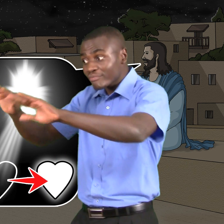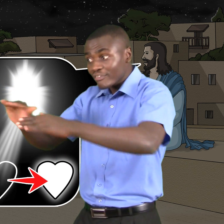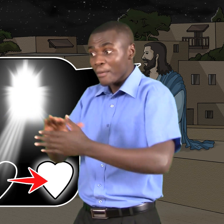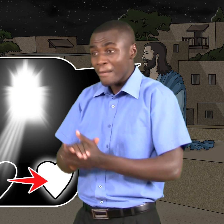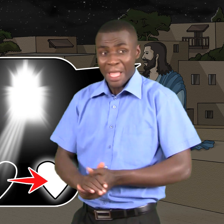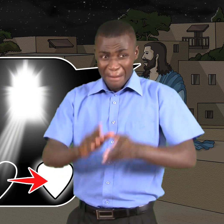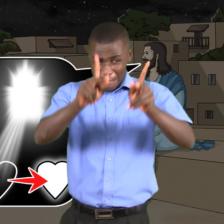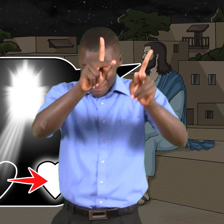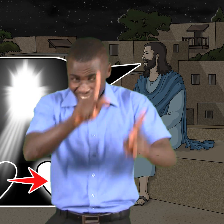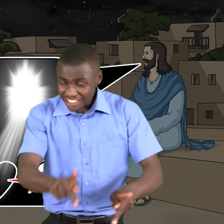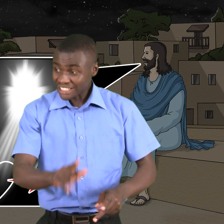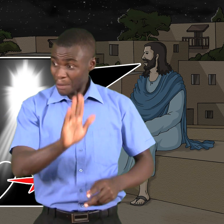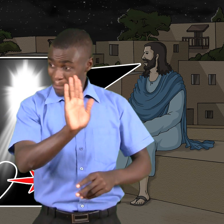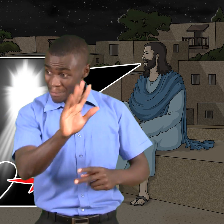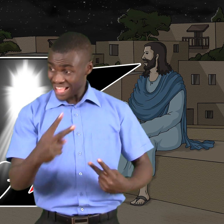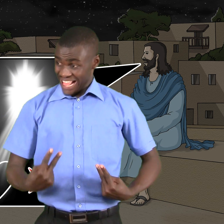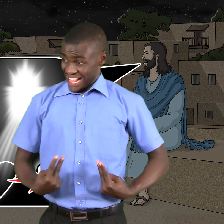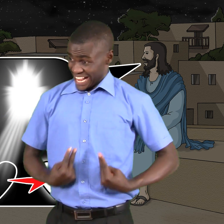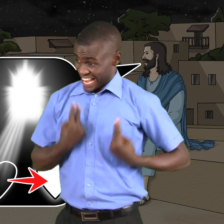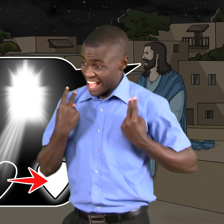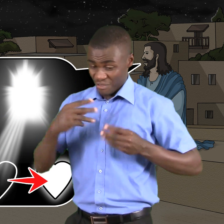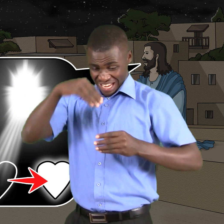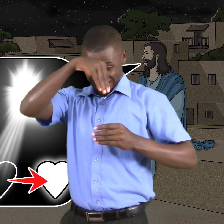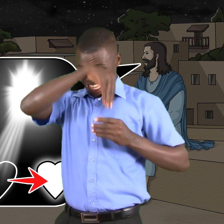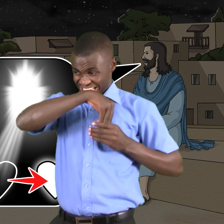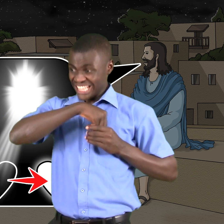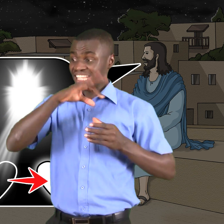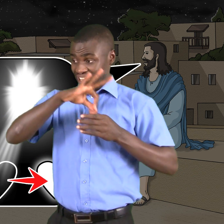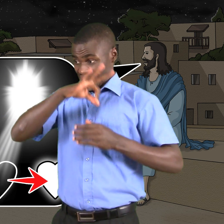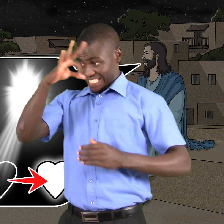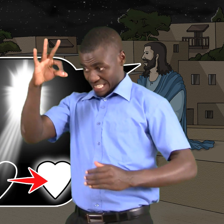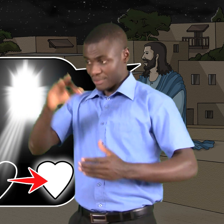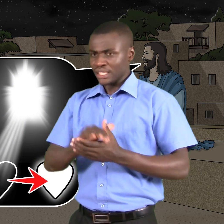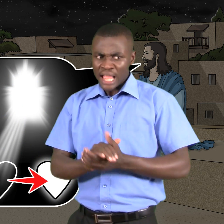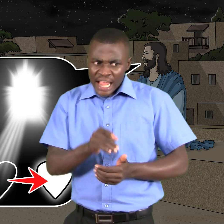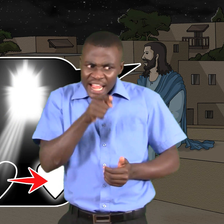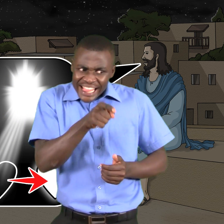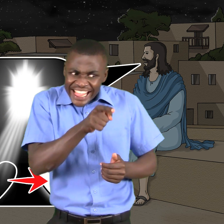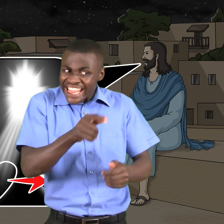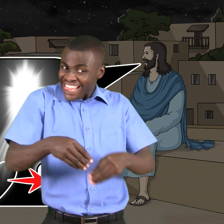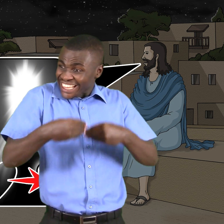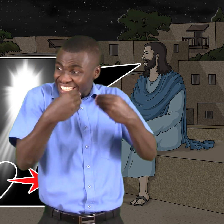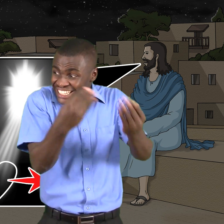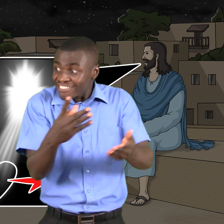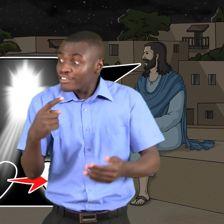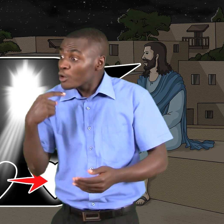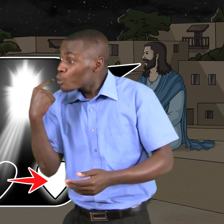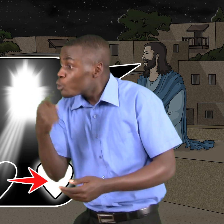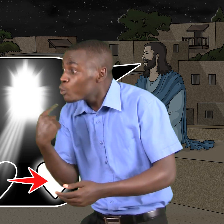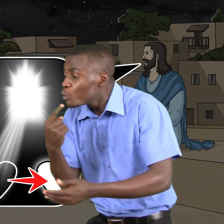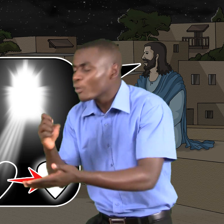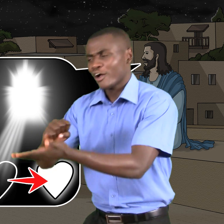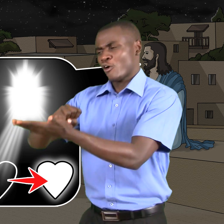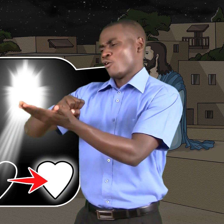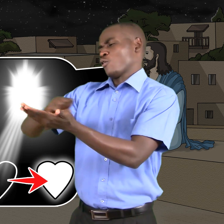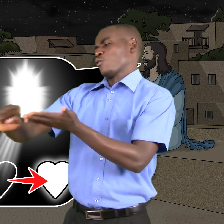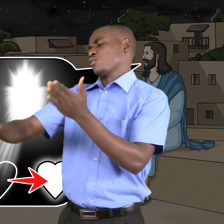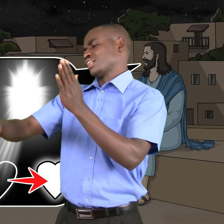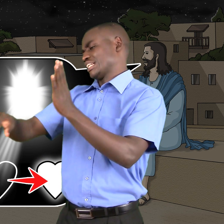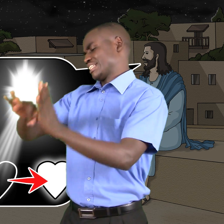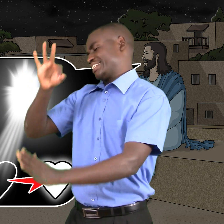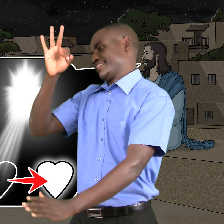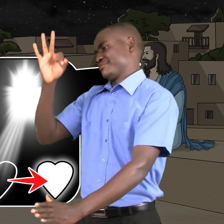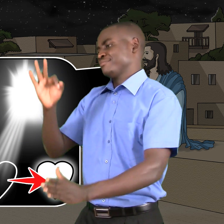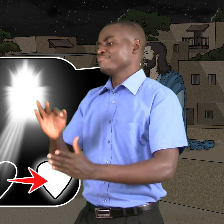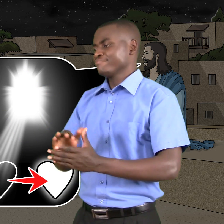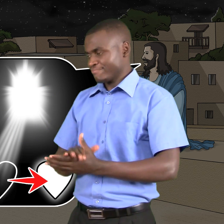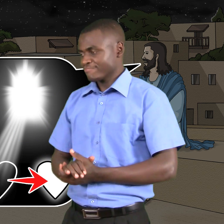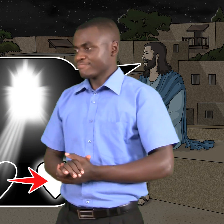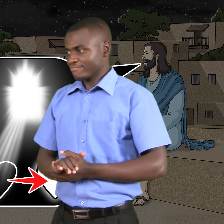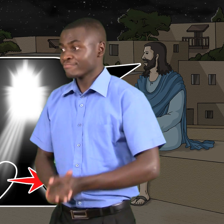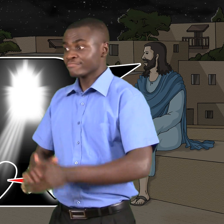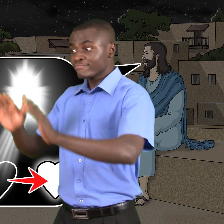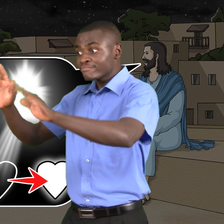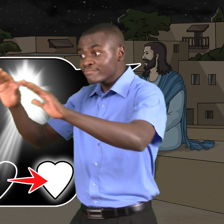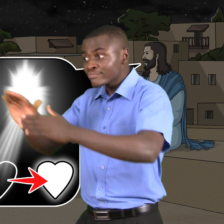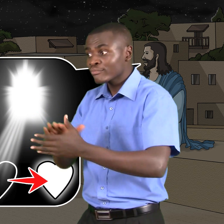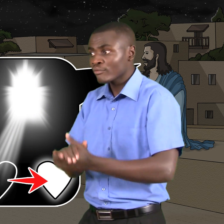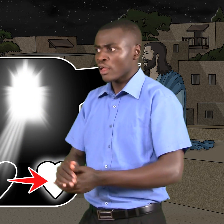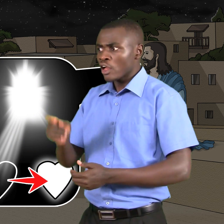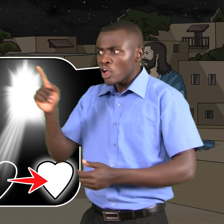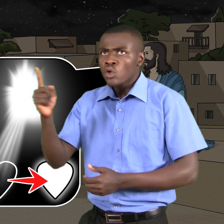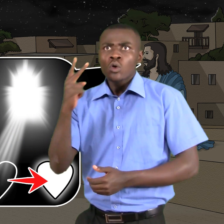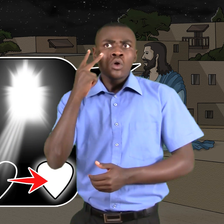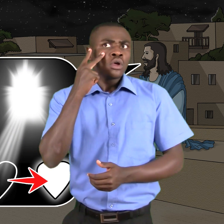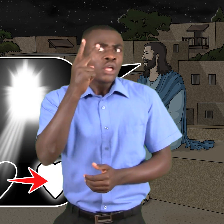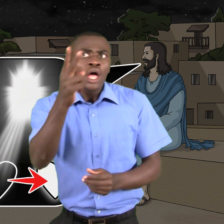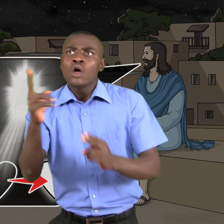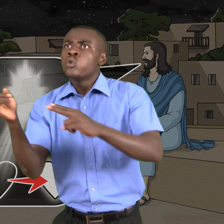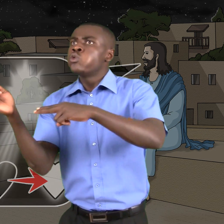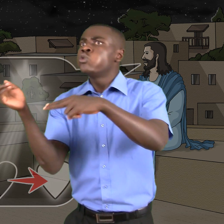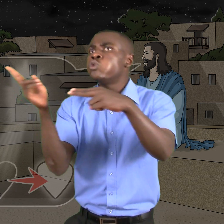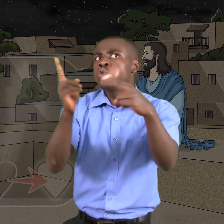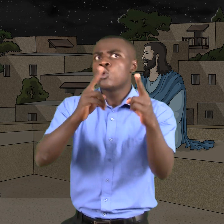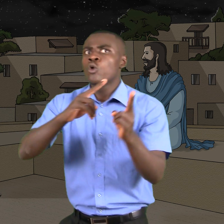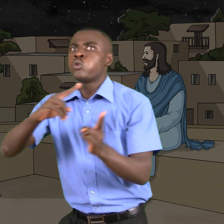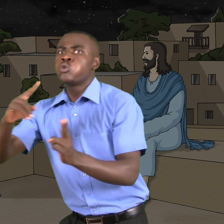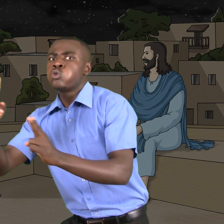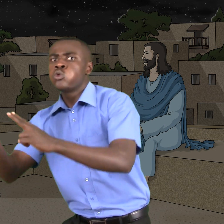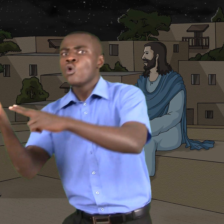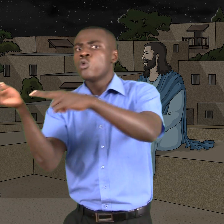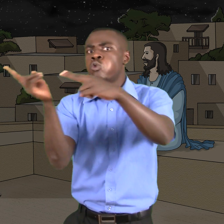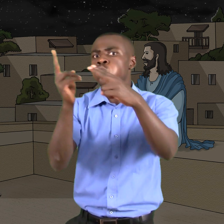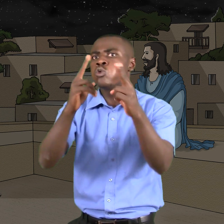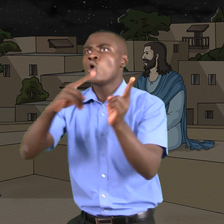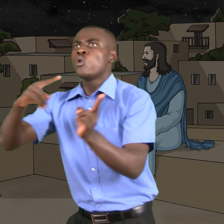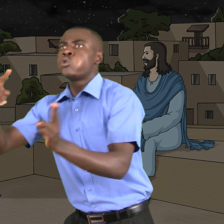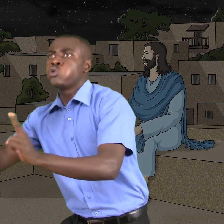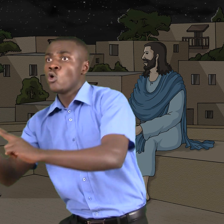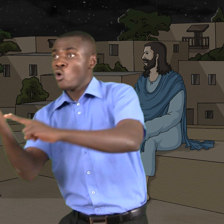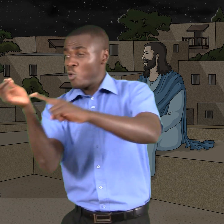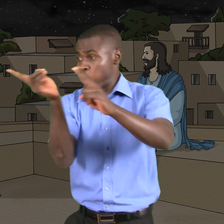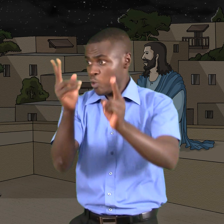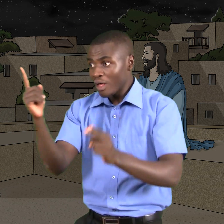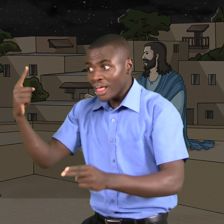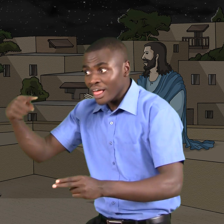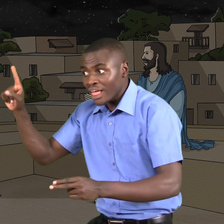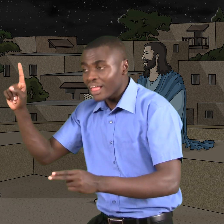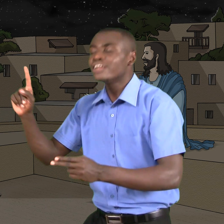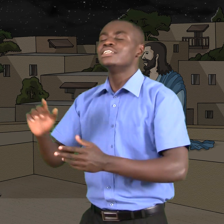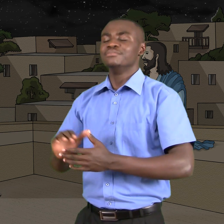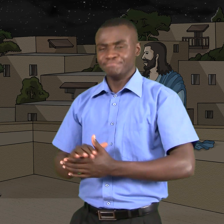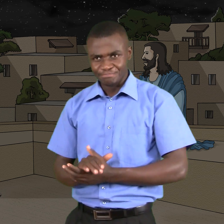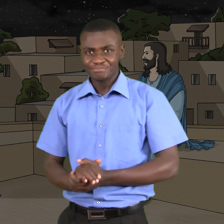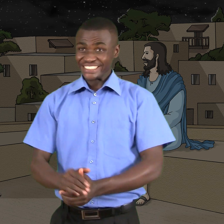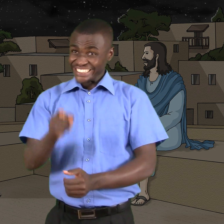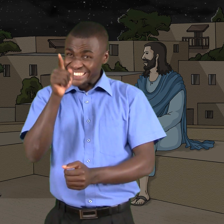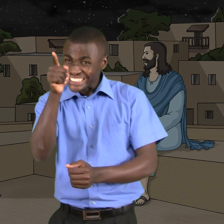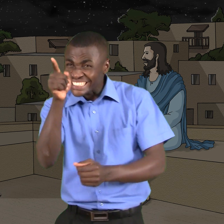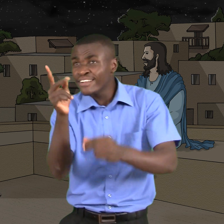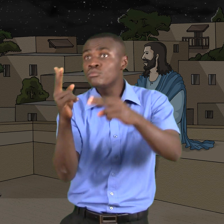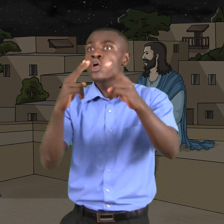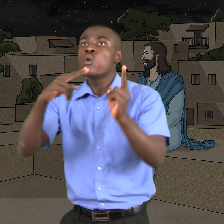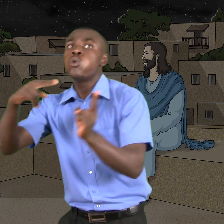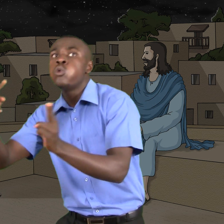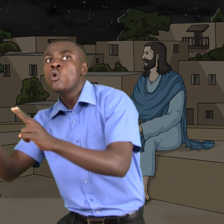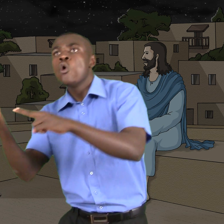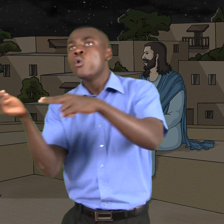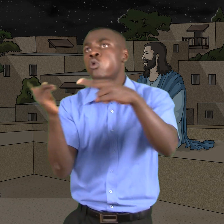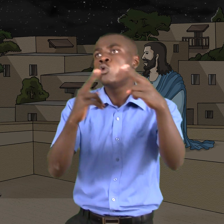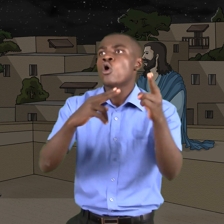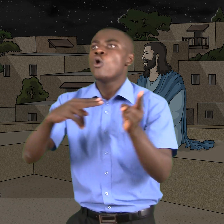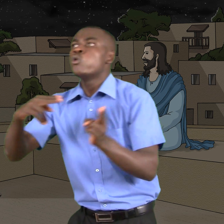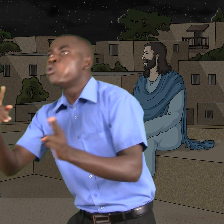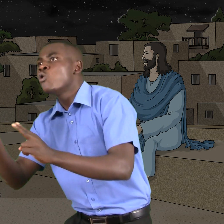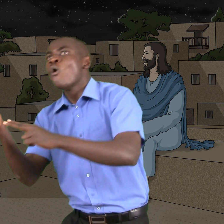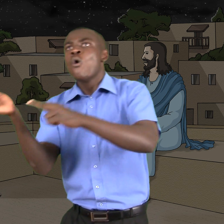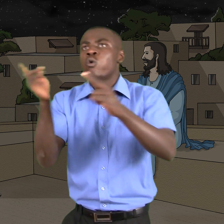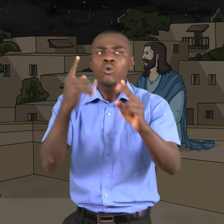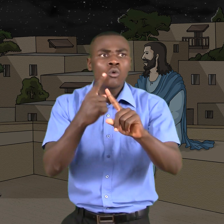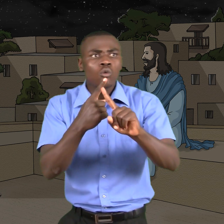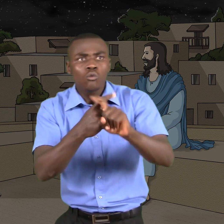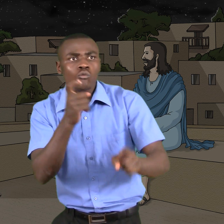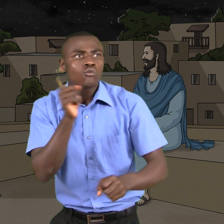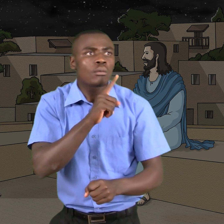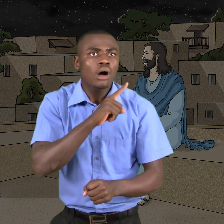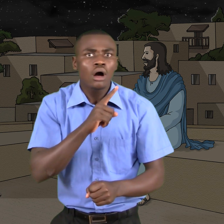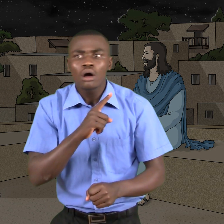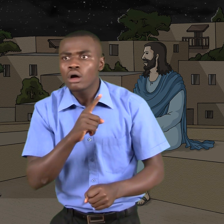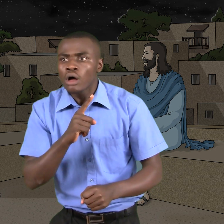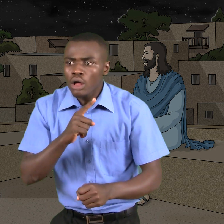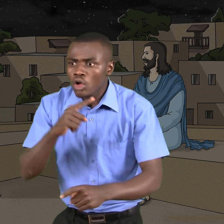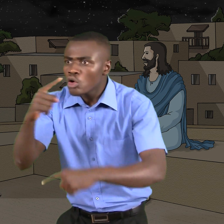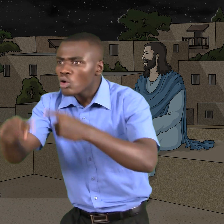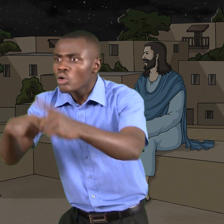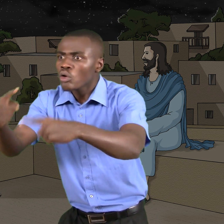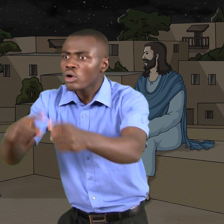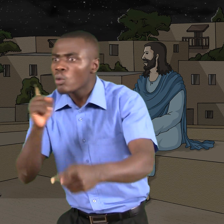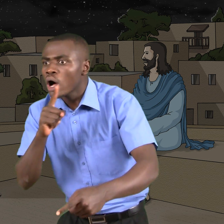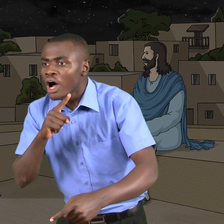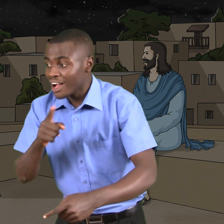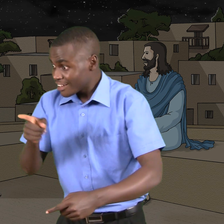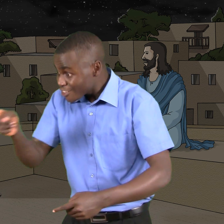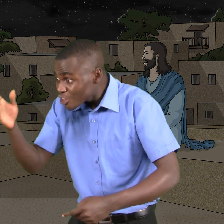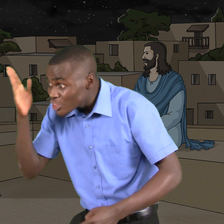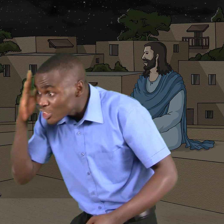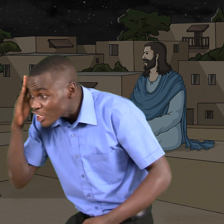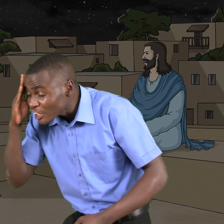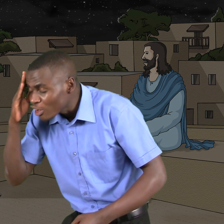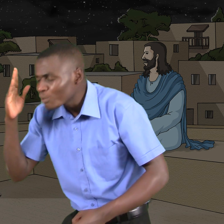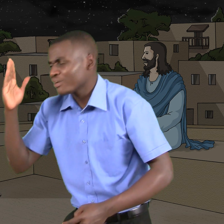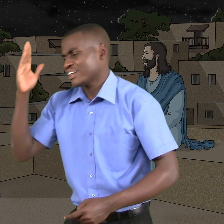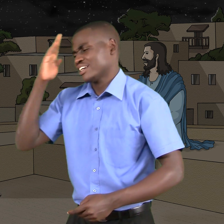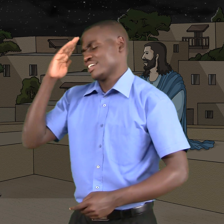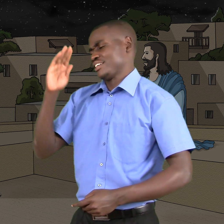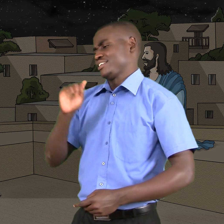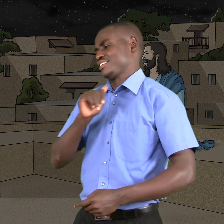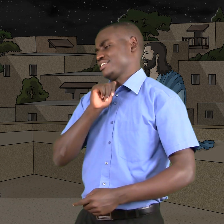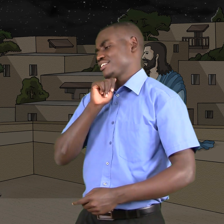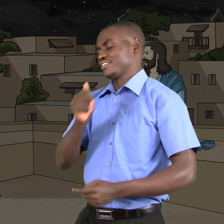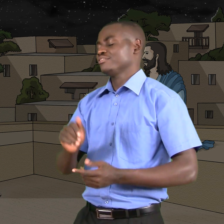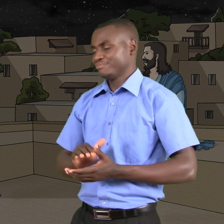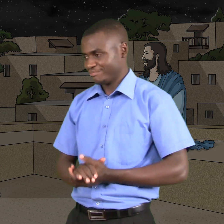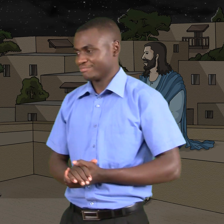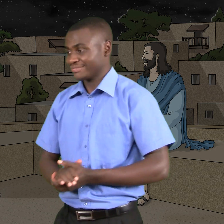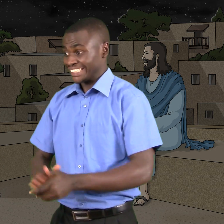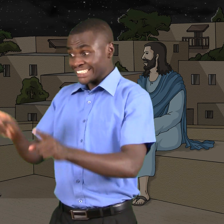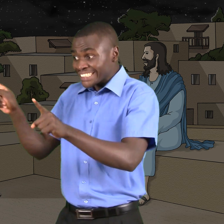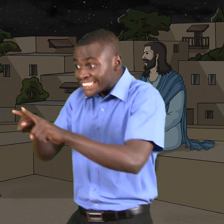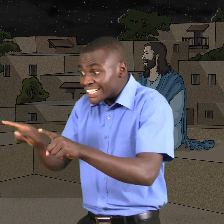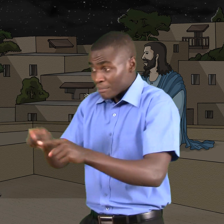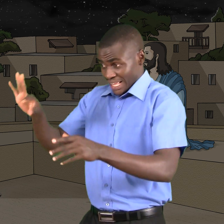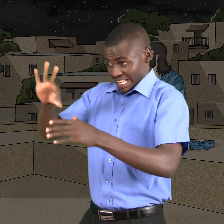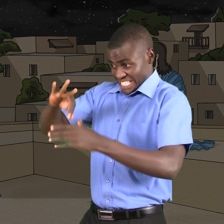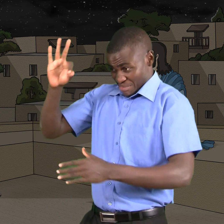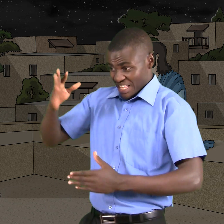Flesh is born of flesh, but spirit is born of the Spirit. Do not be amazed that I said, ‘You must be born again.’